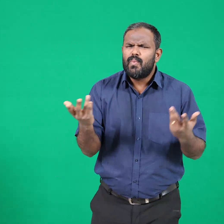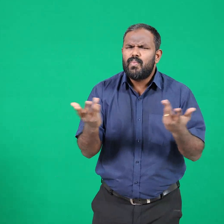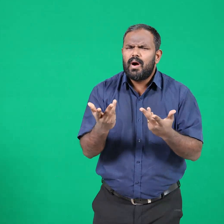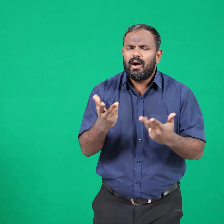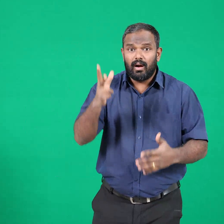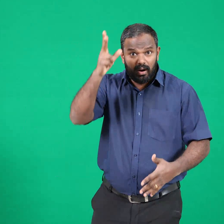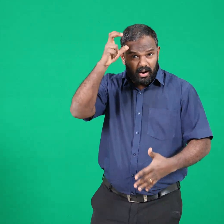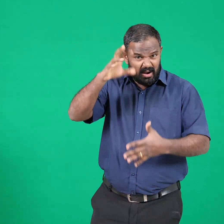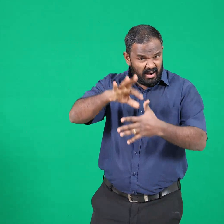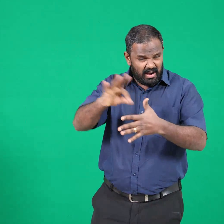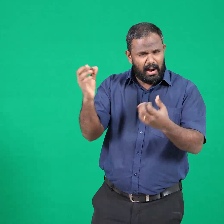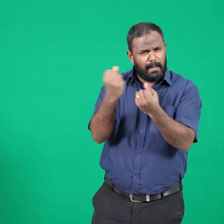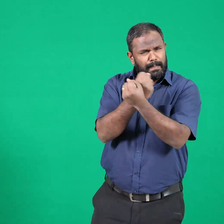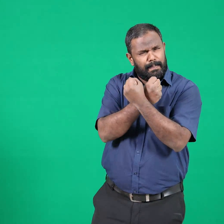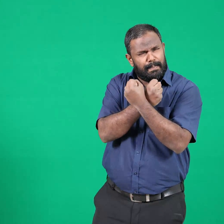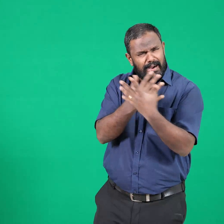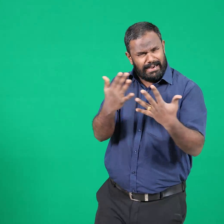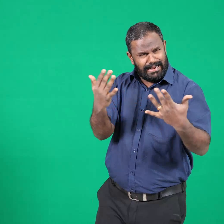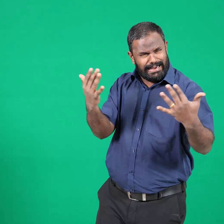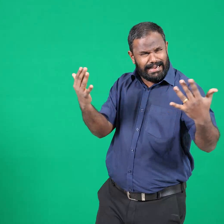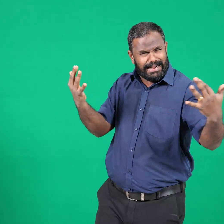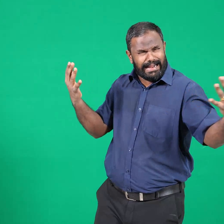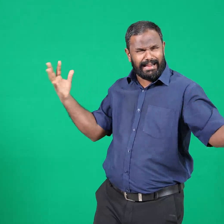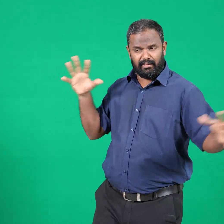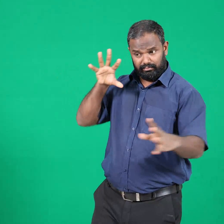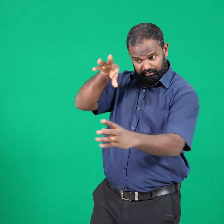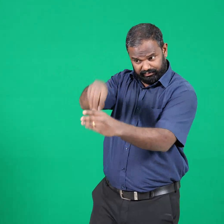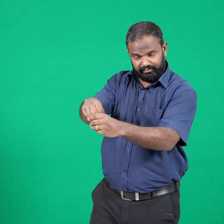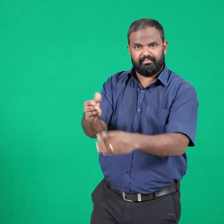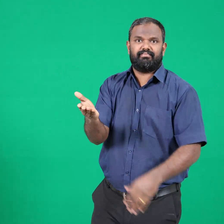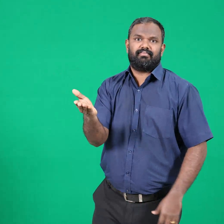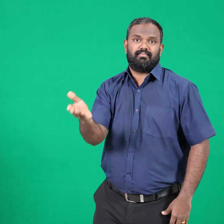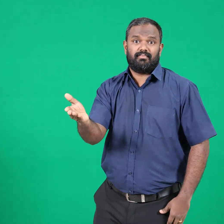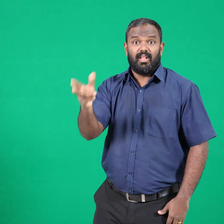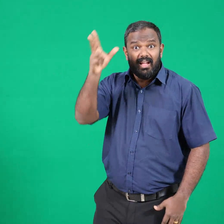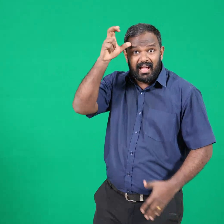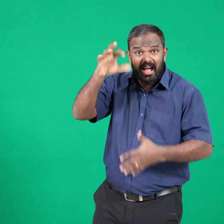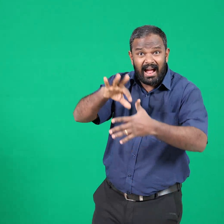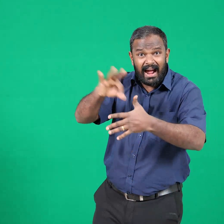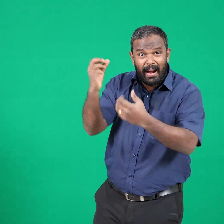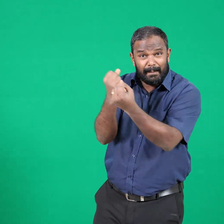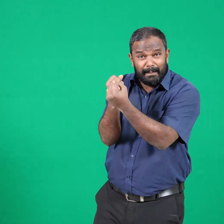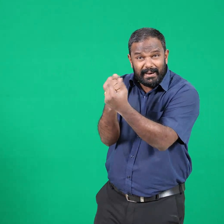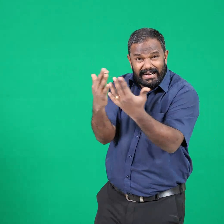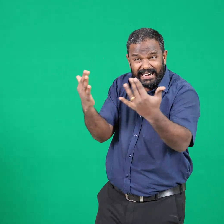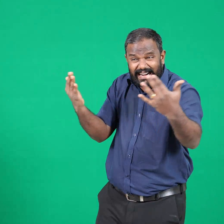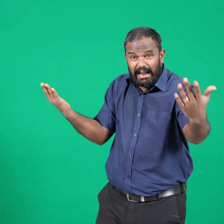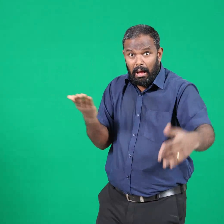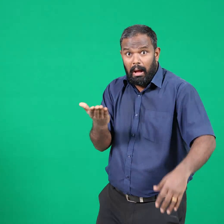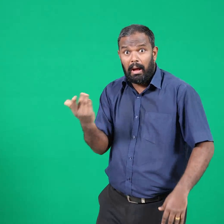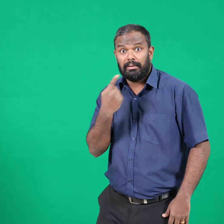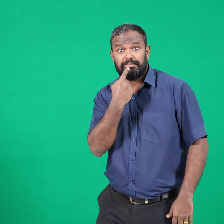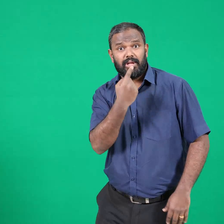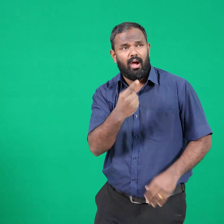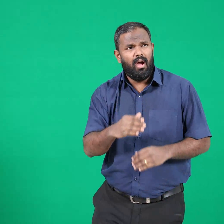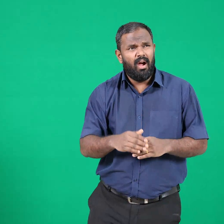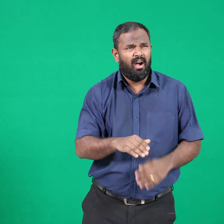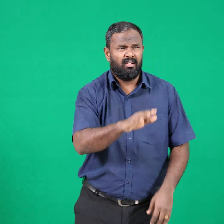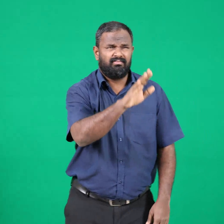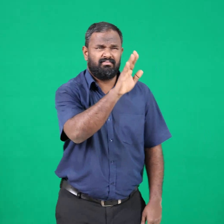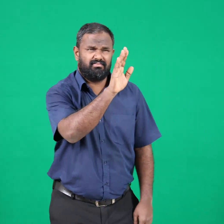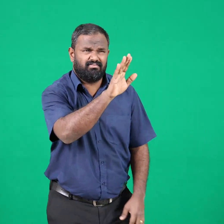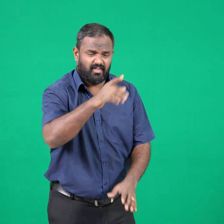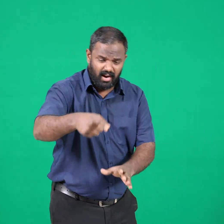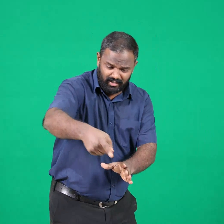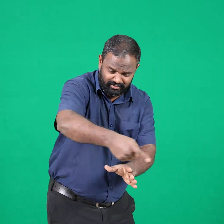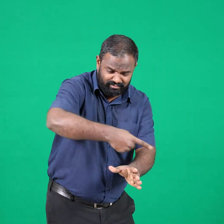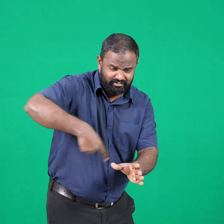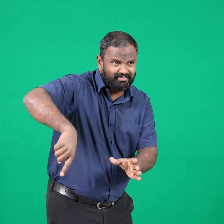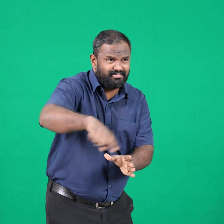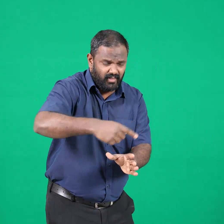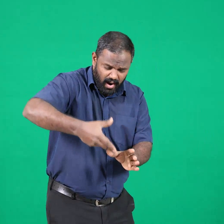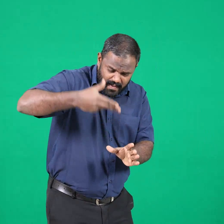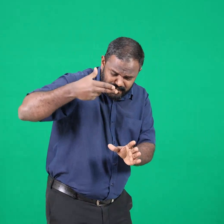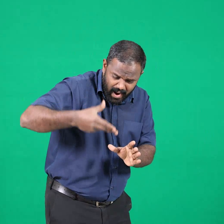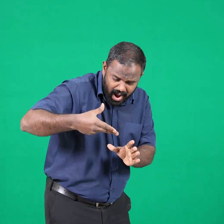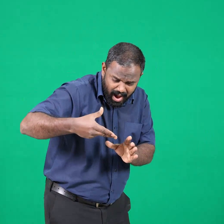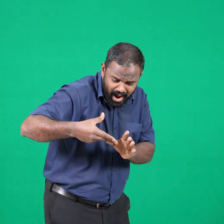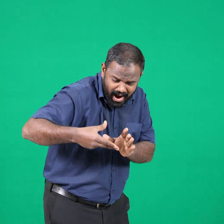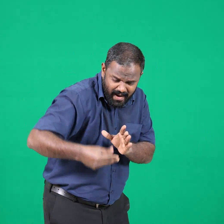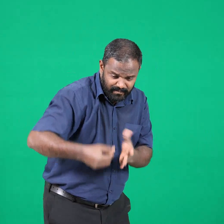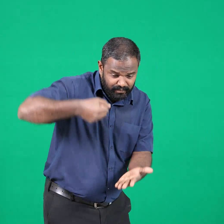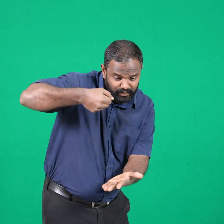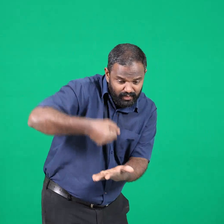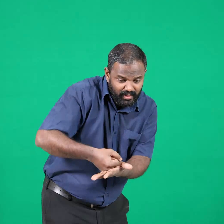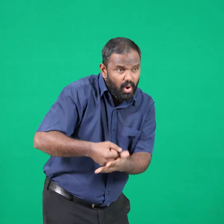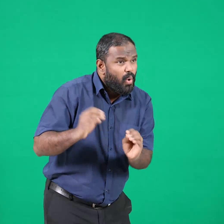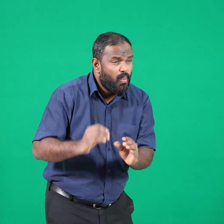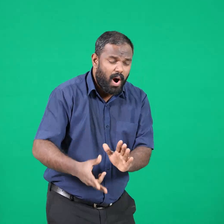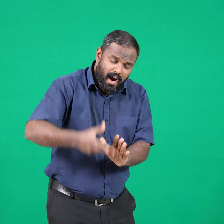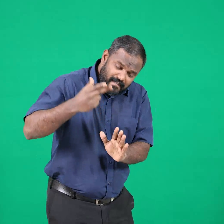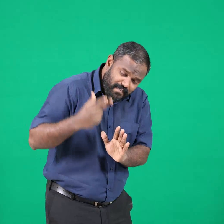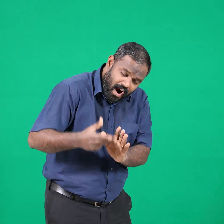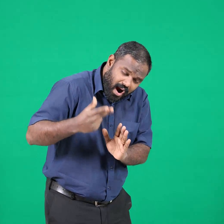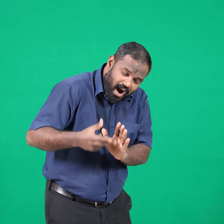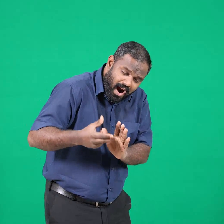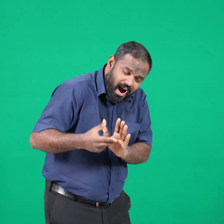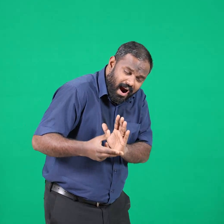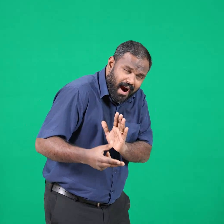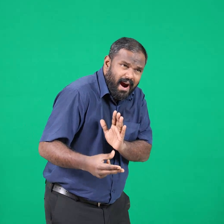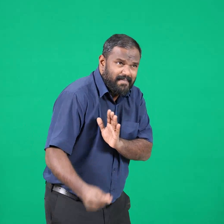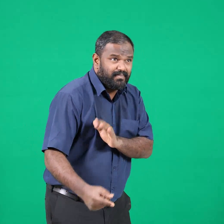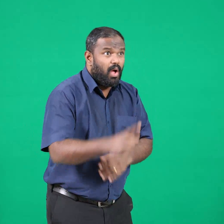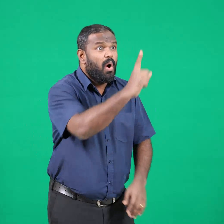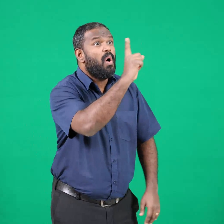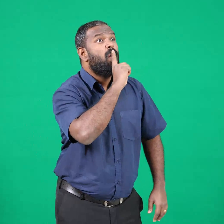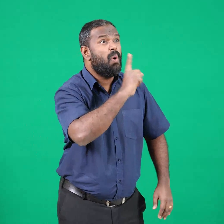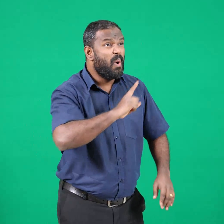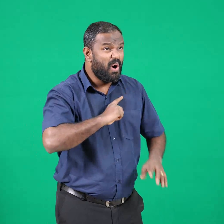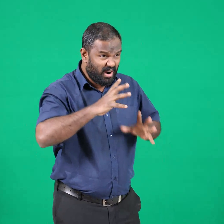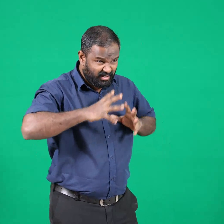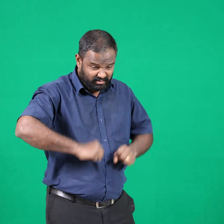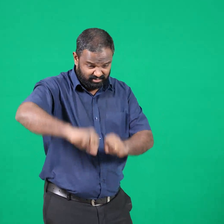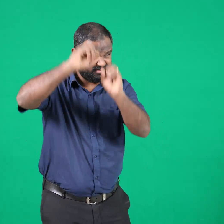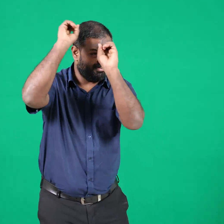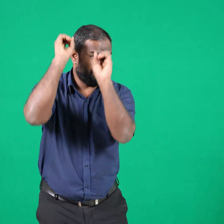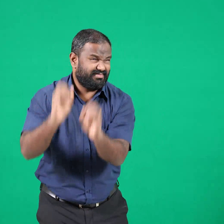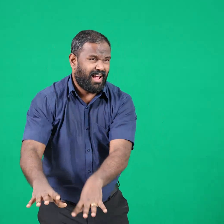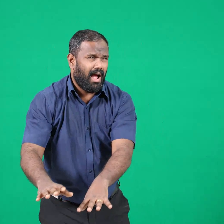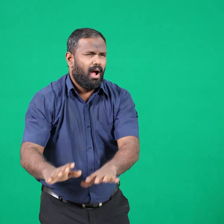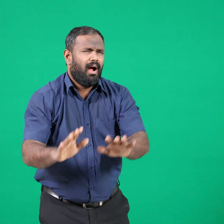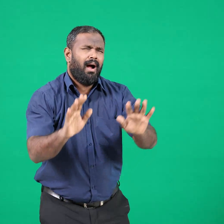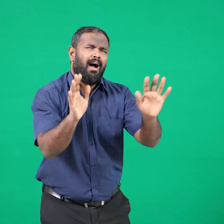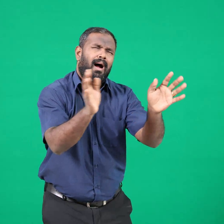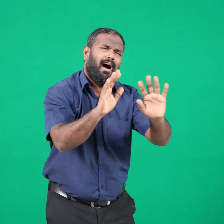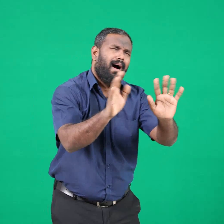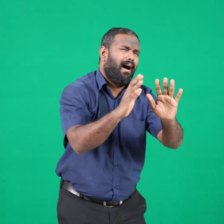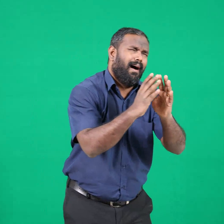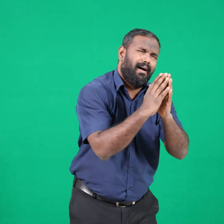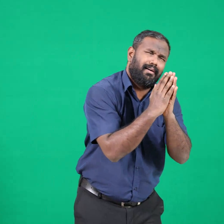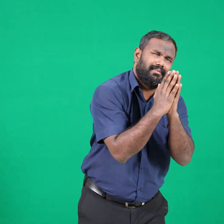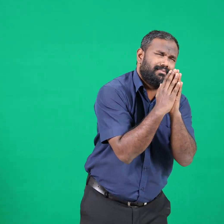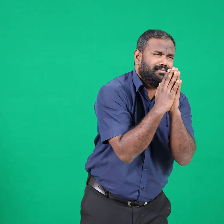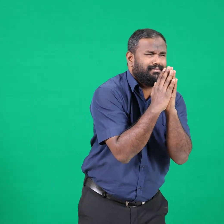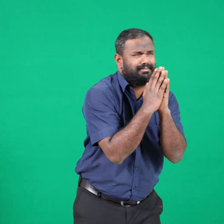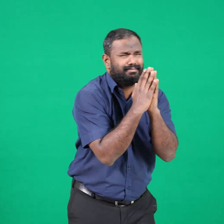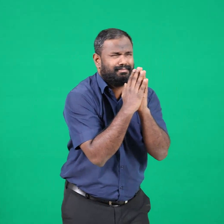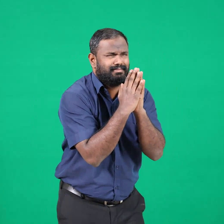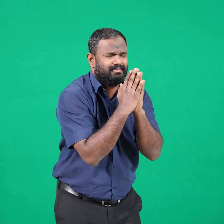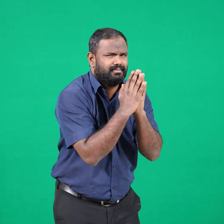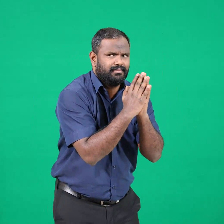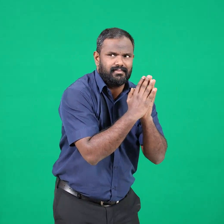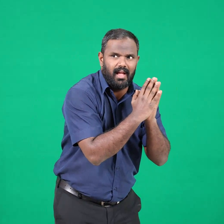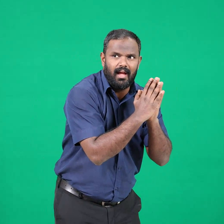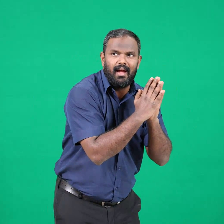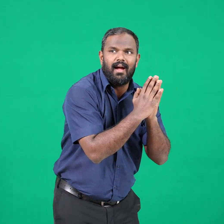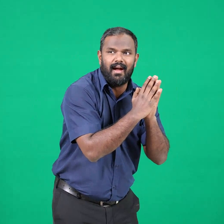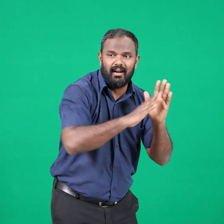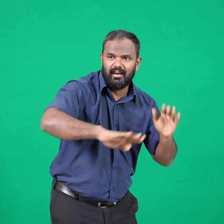And the demons kept begging Jesus not to order them to go into the Abyss.